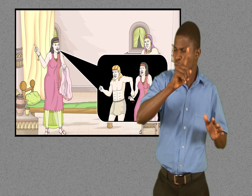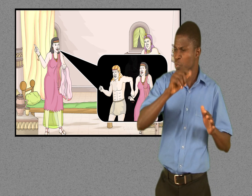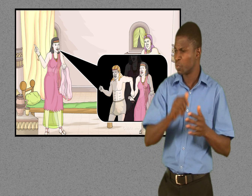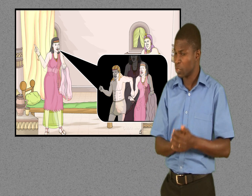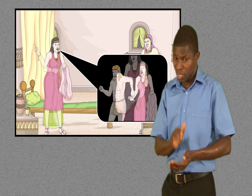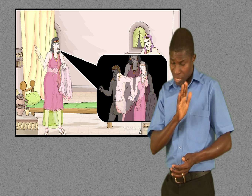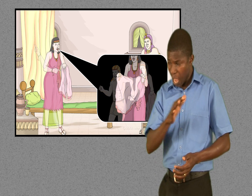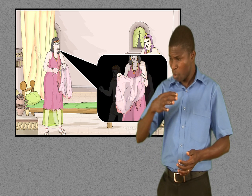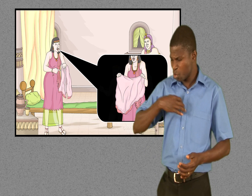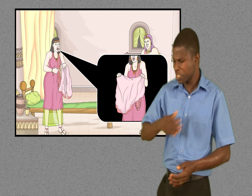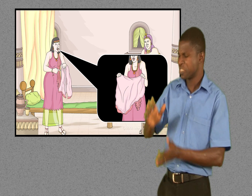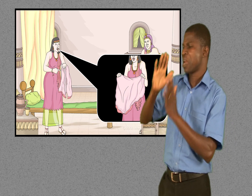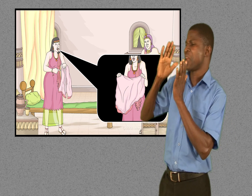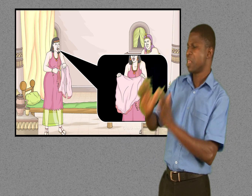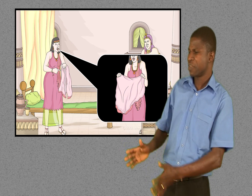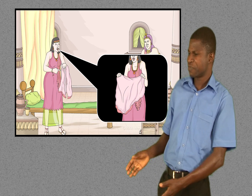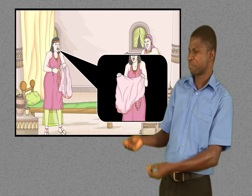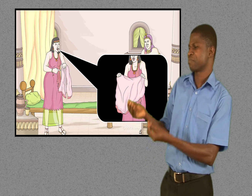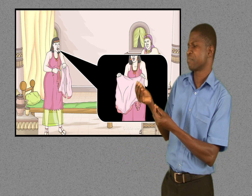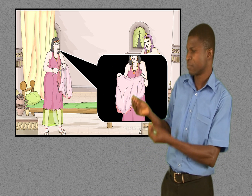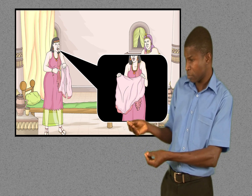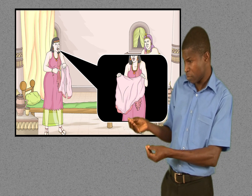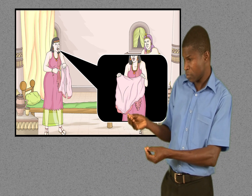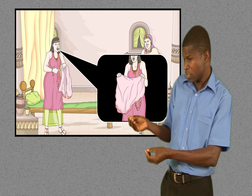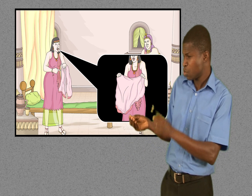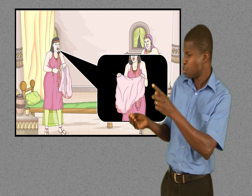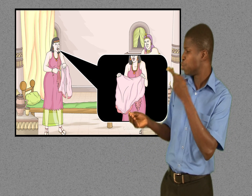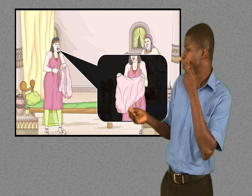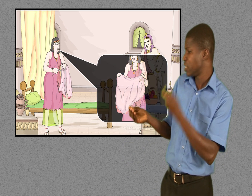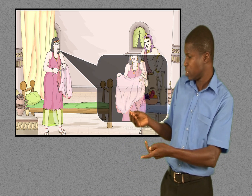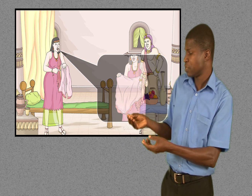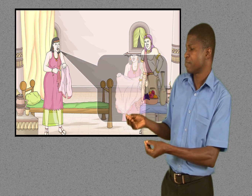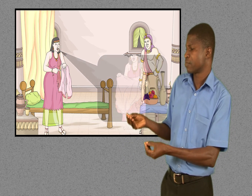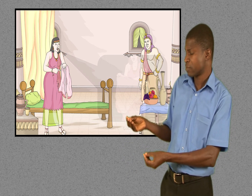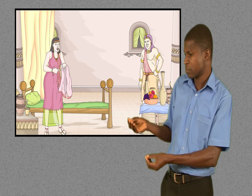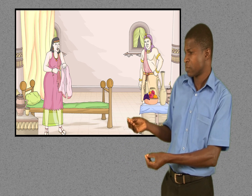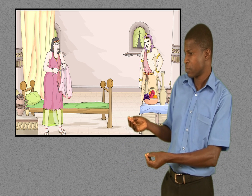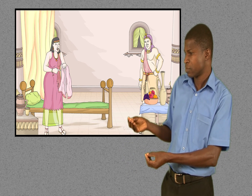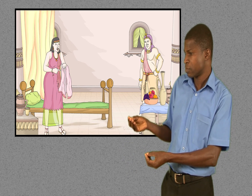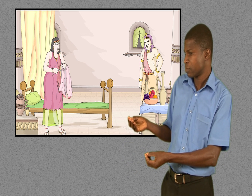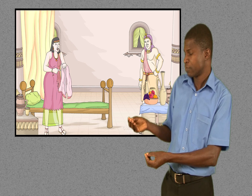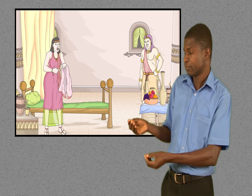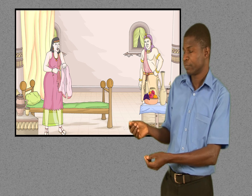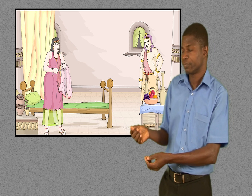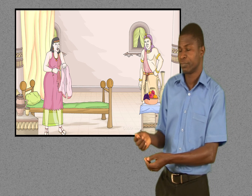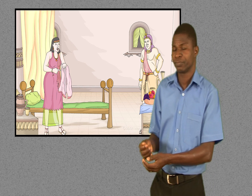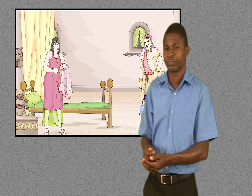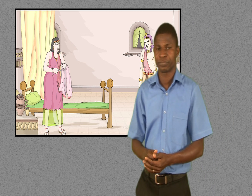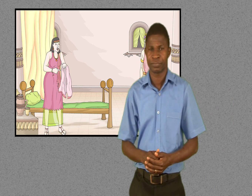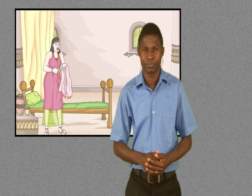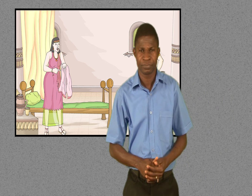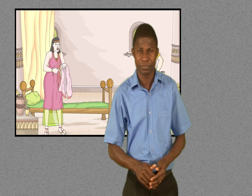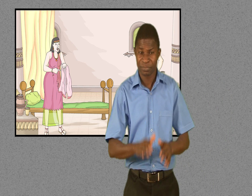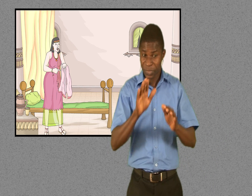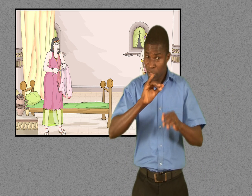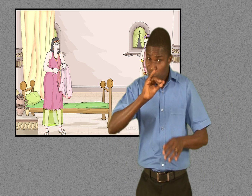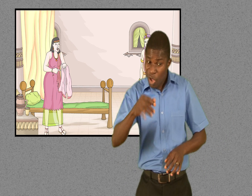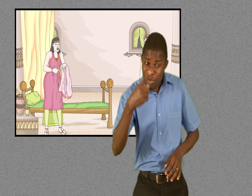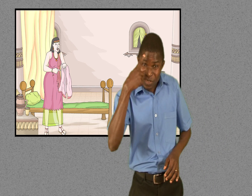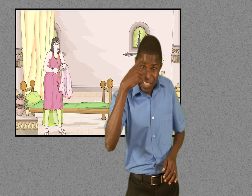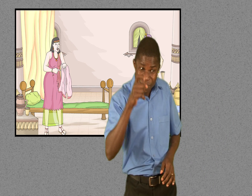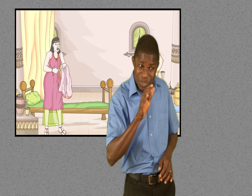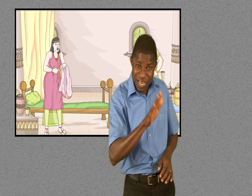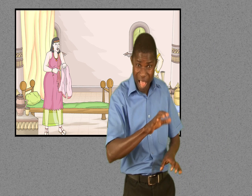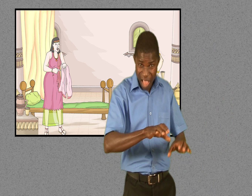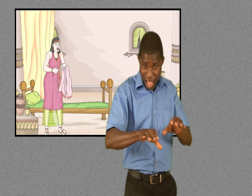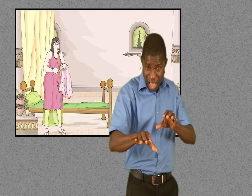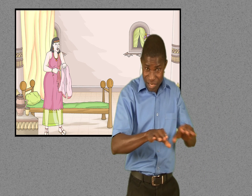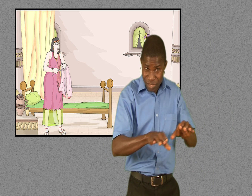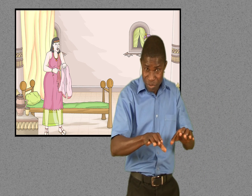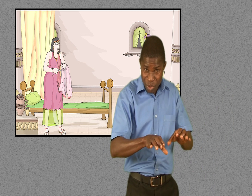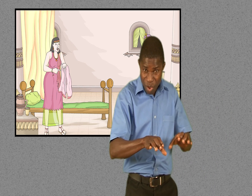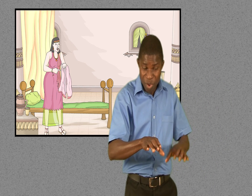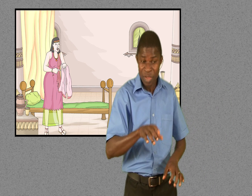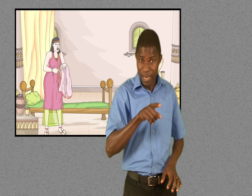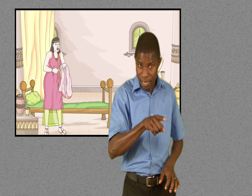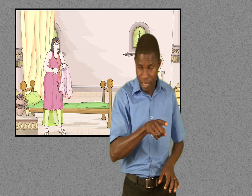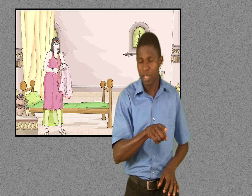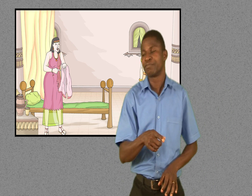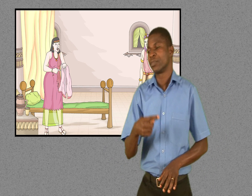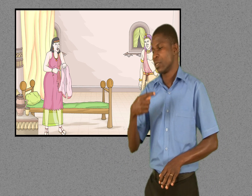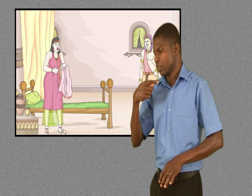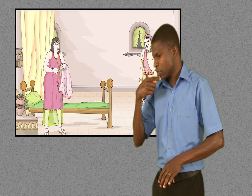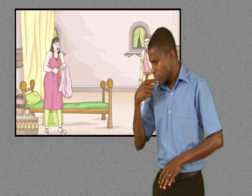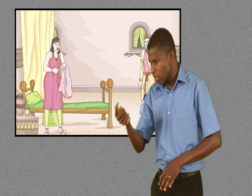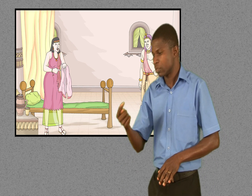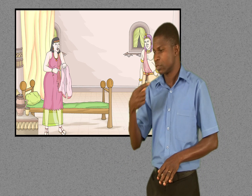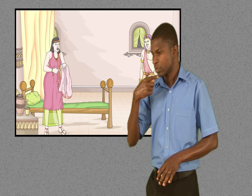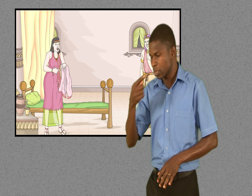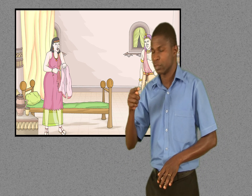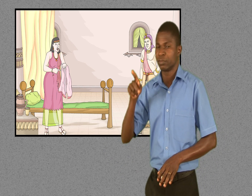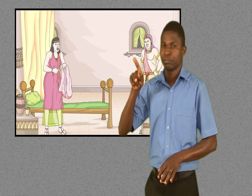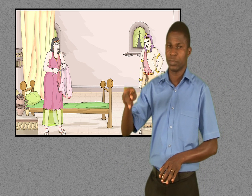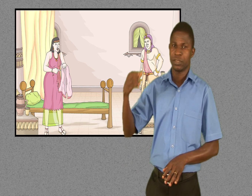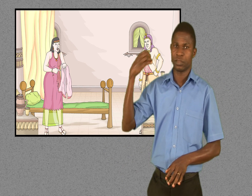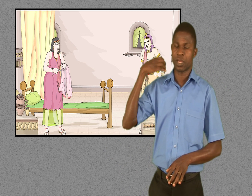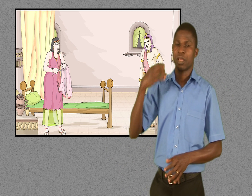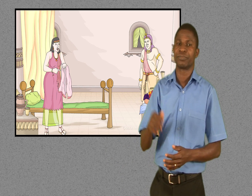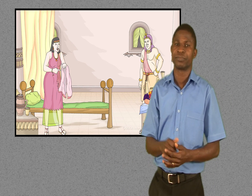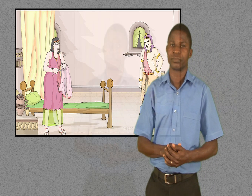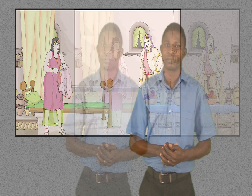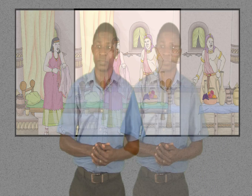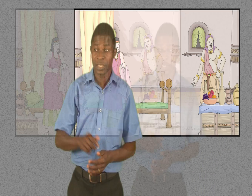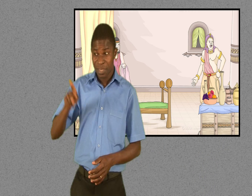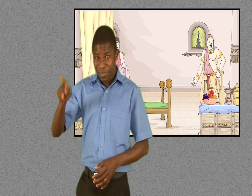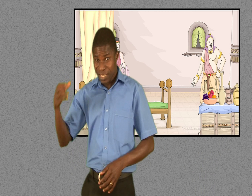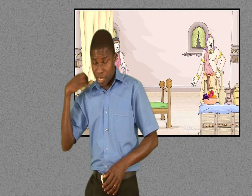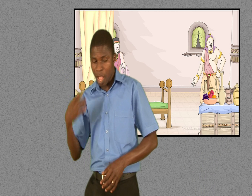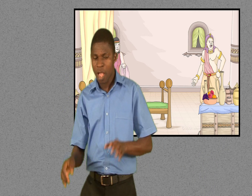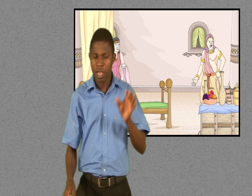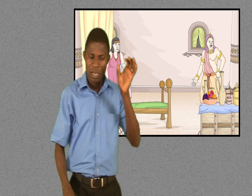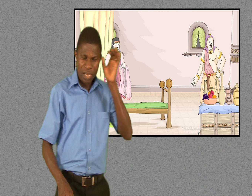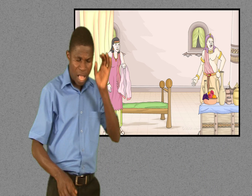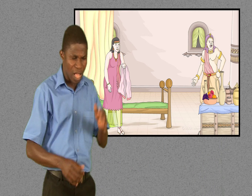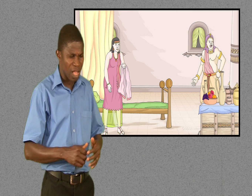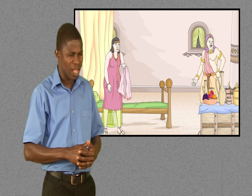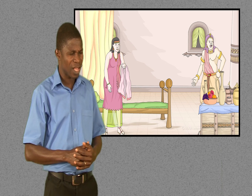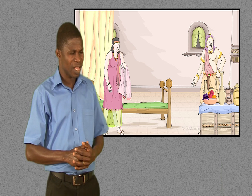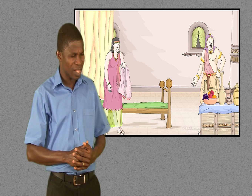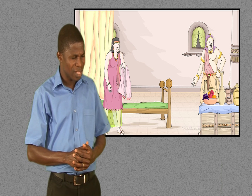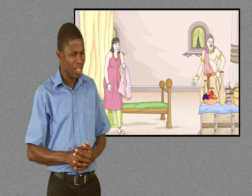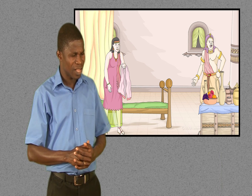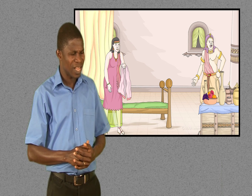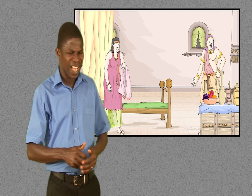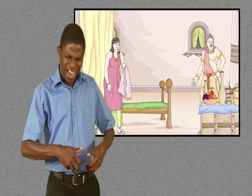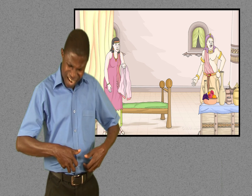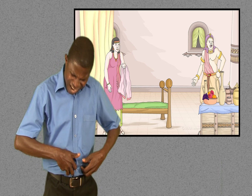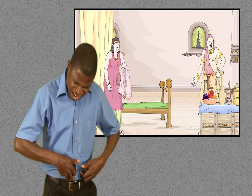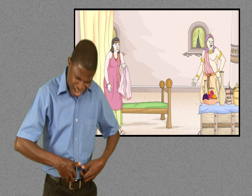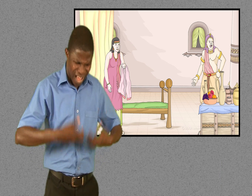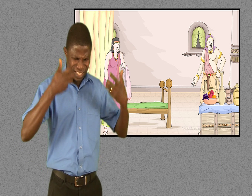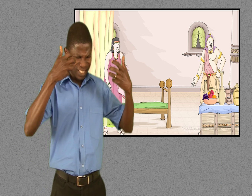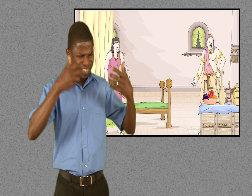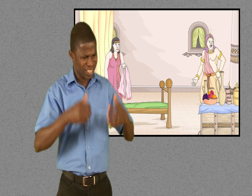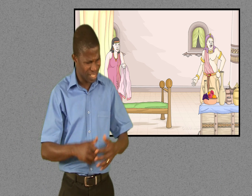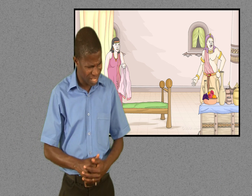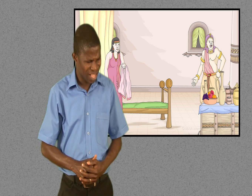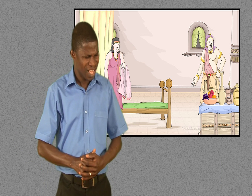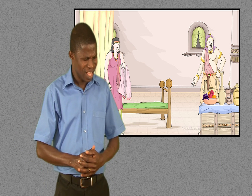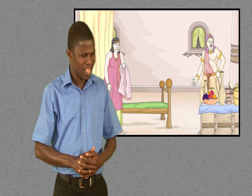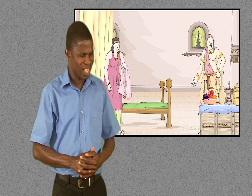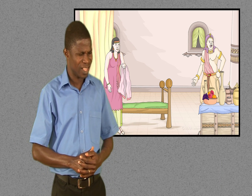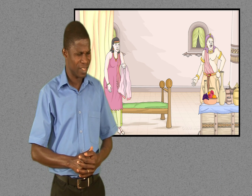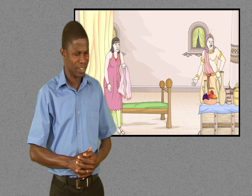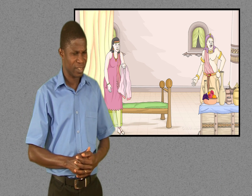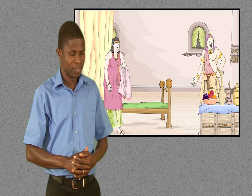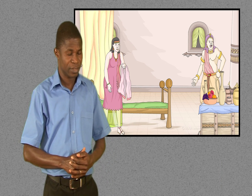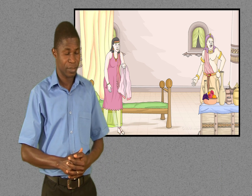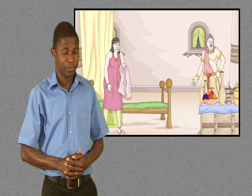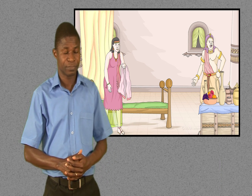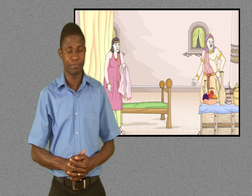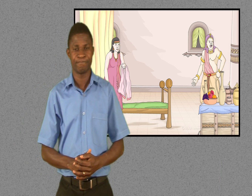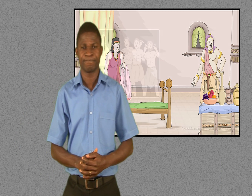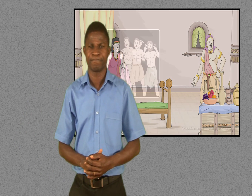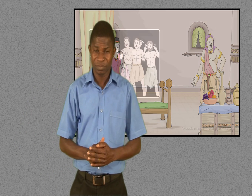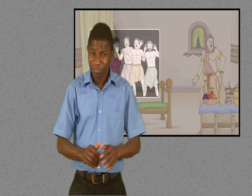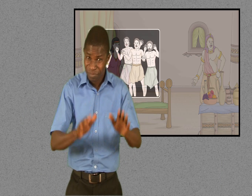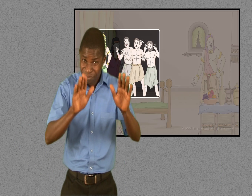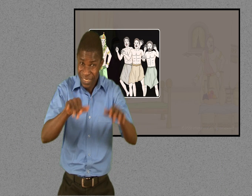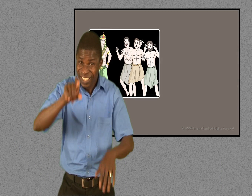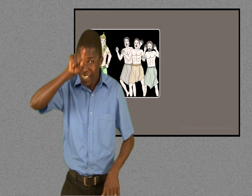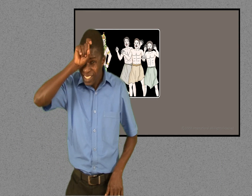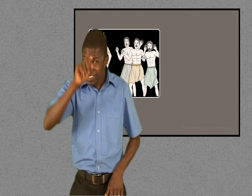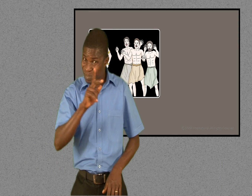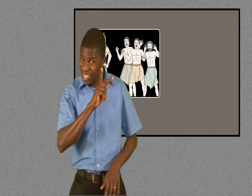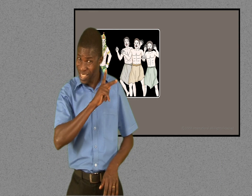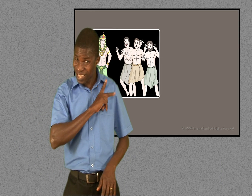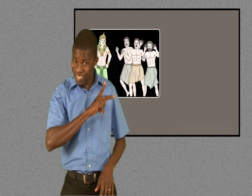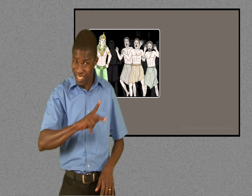When his master heard the story his wife told him, saying, “This is what your slave did to me,” he burned with anger.